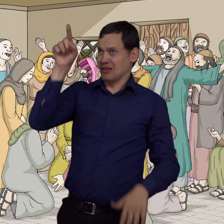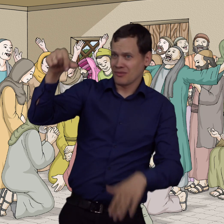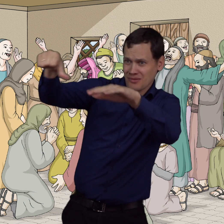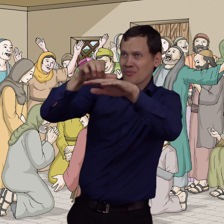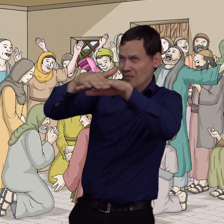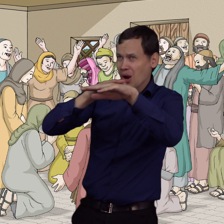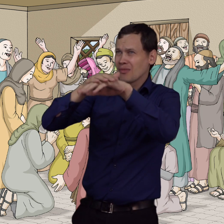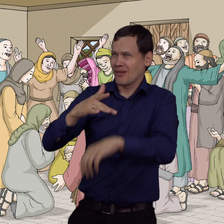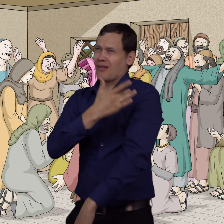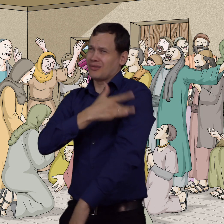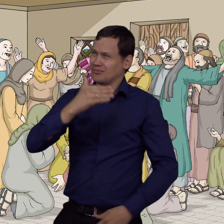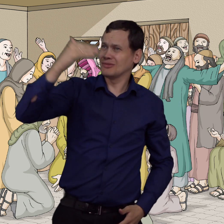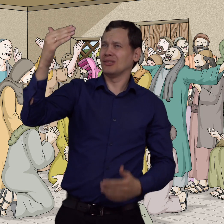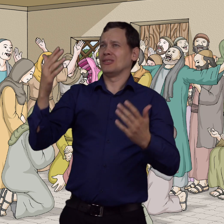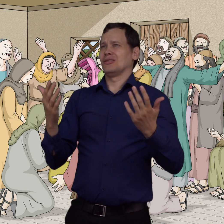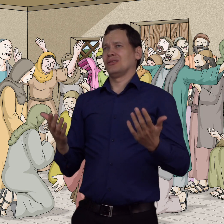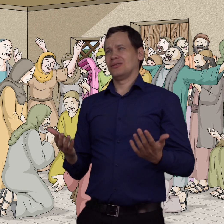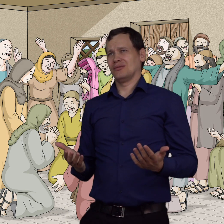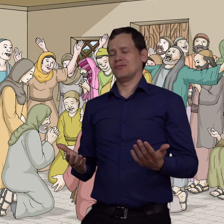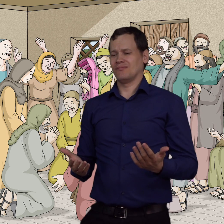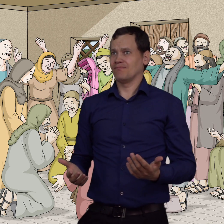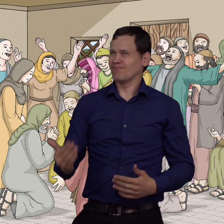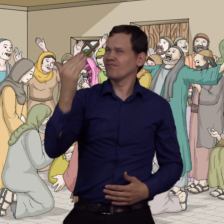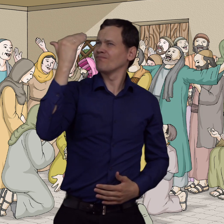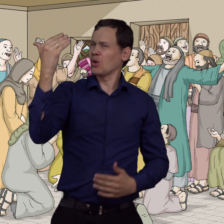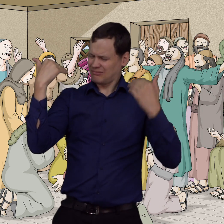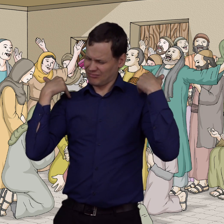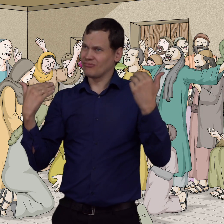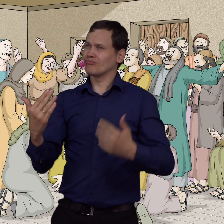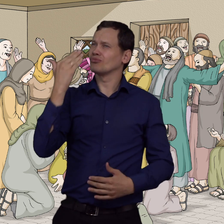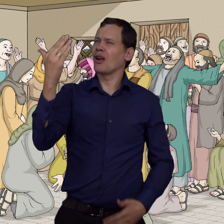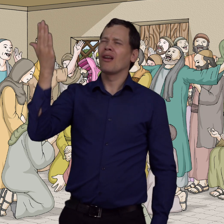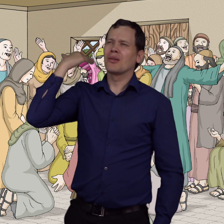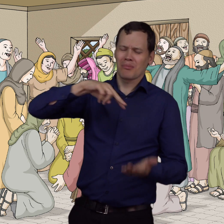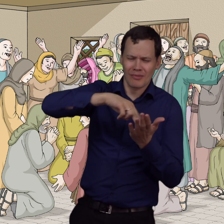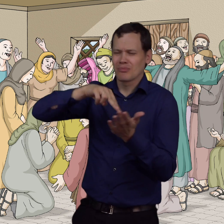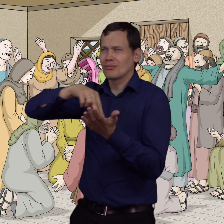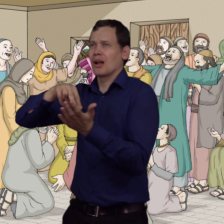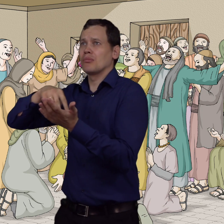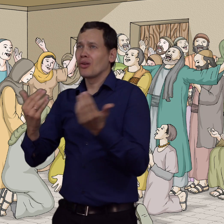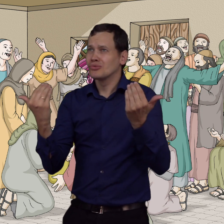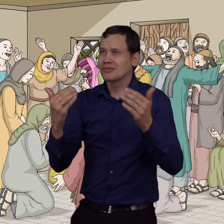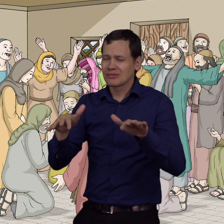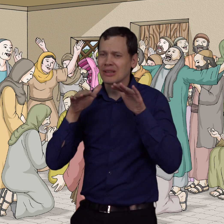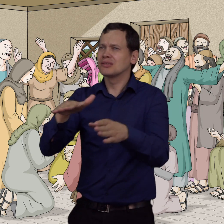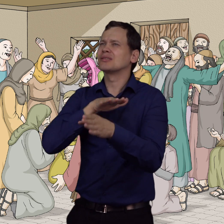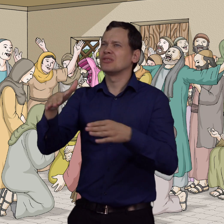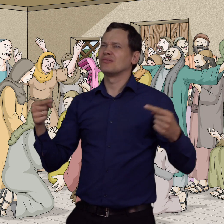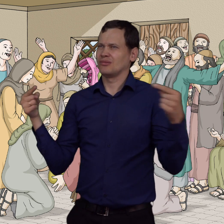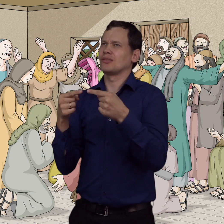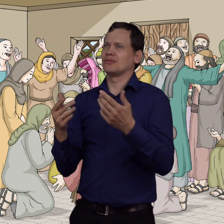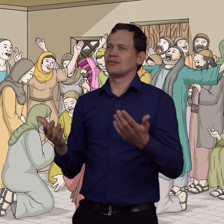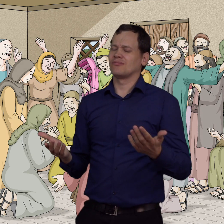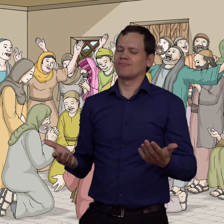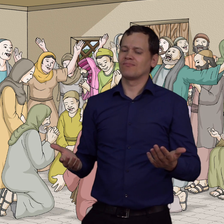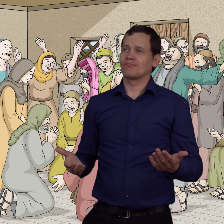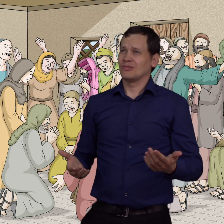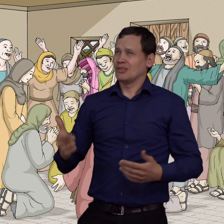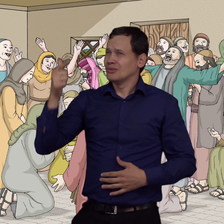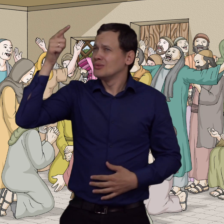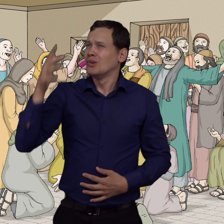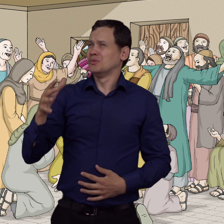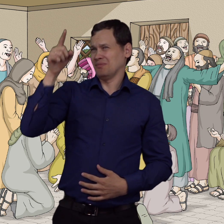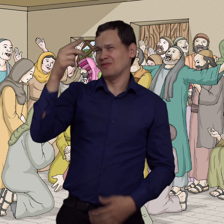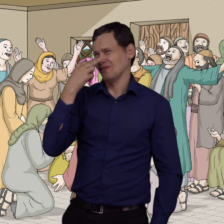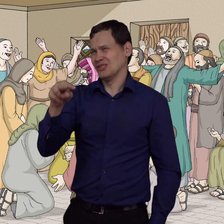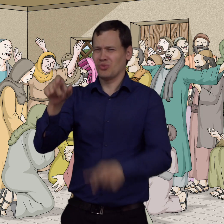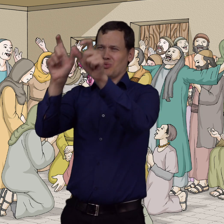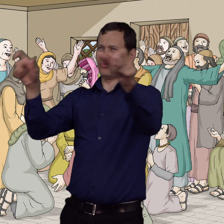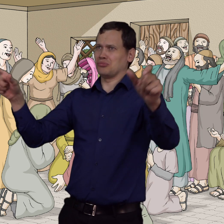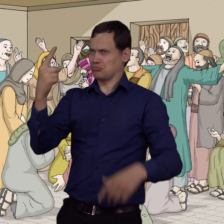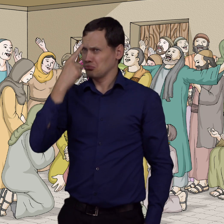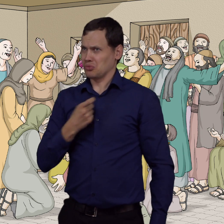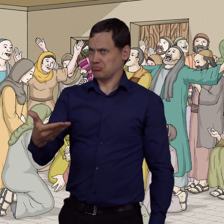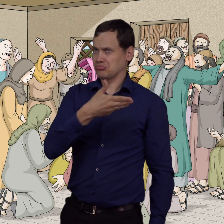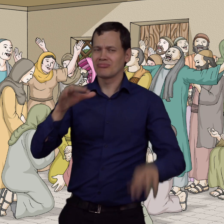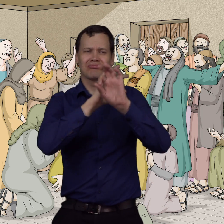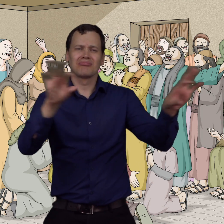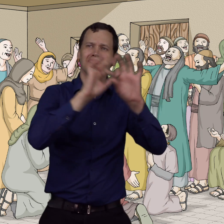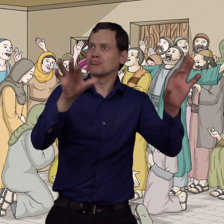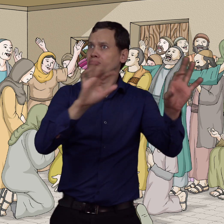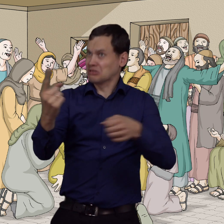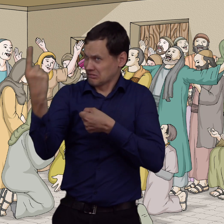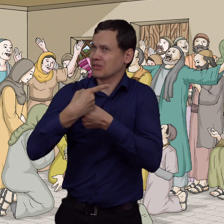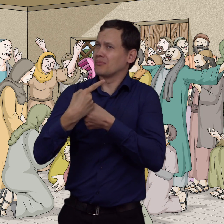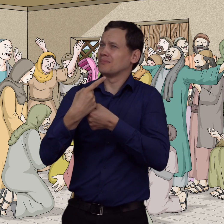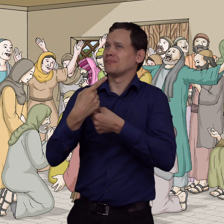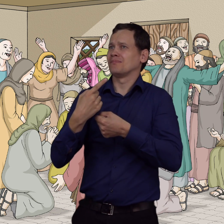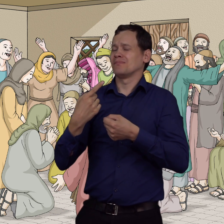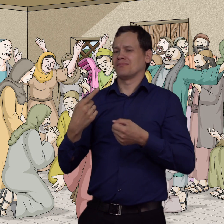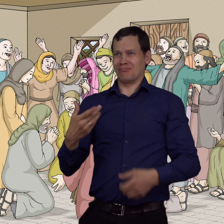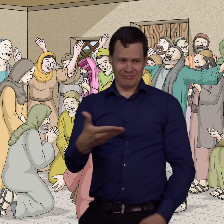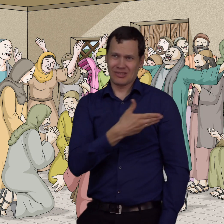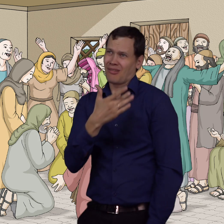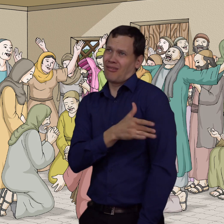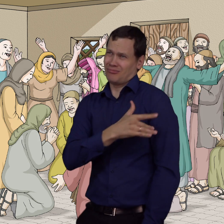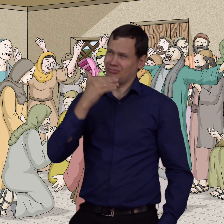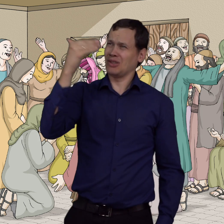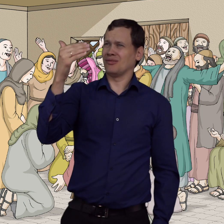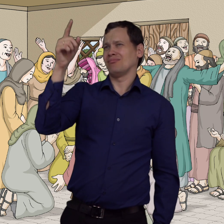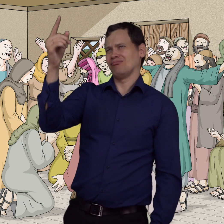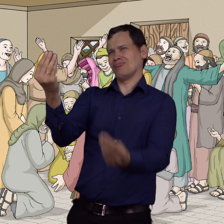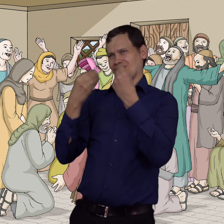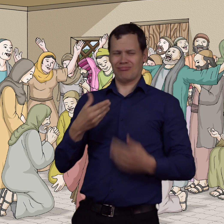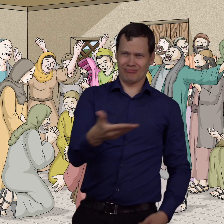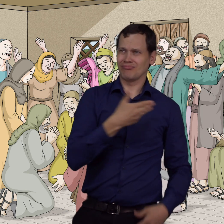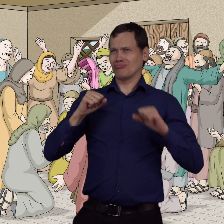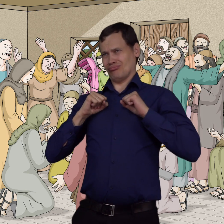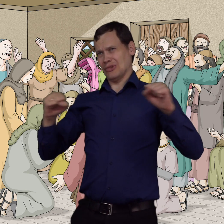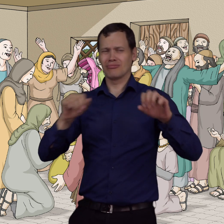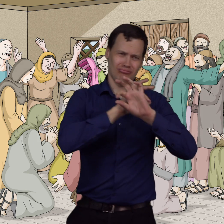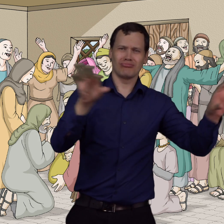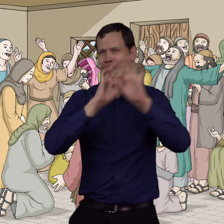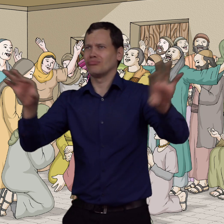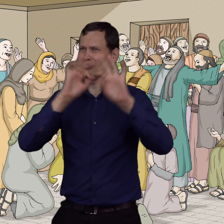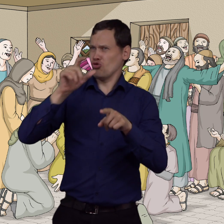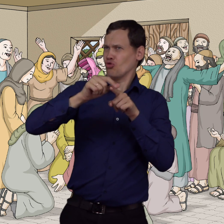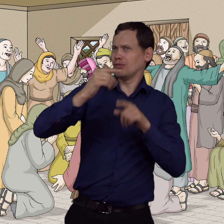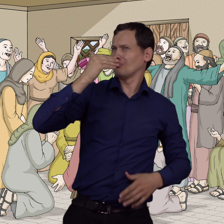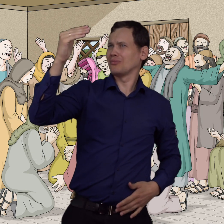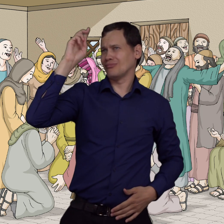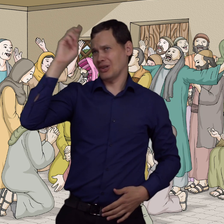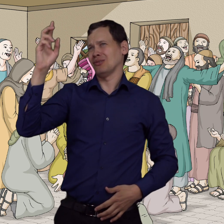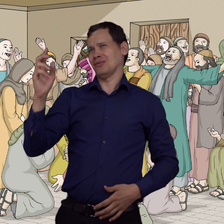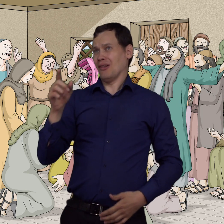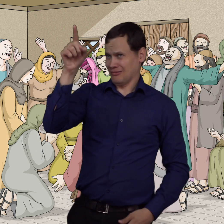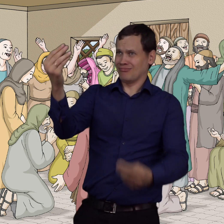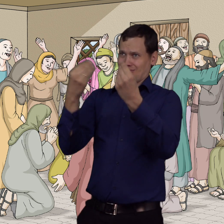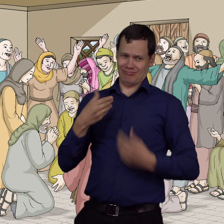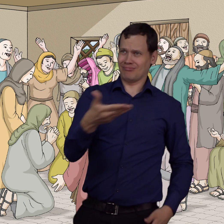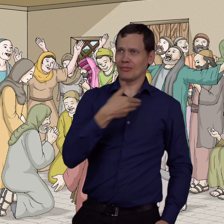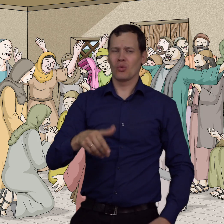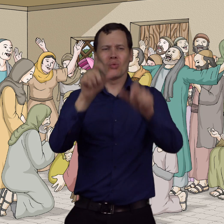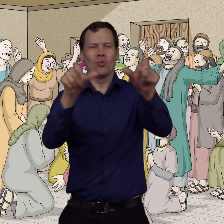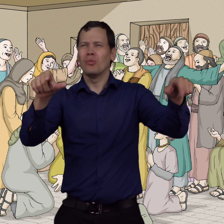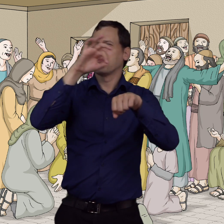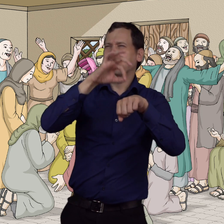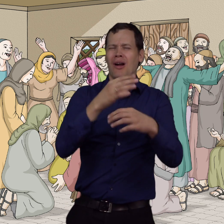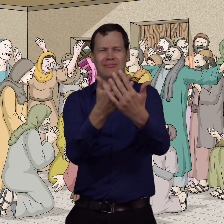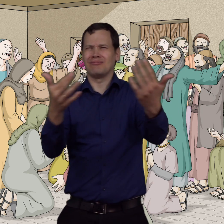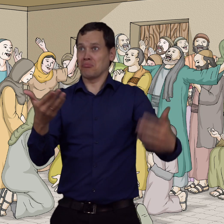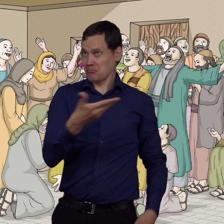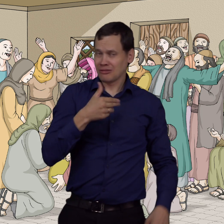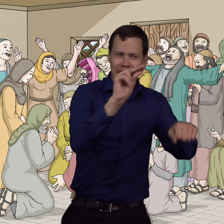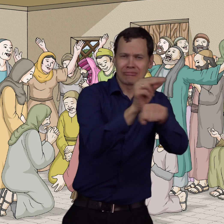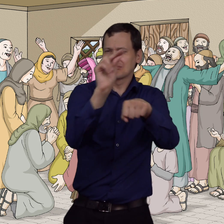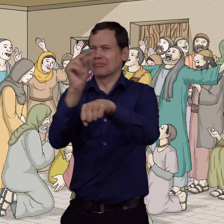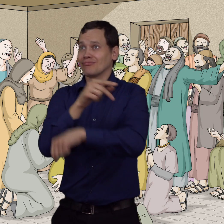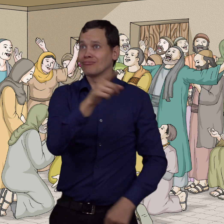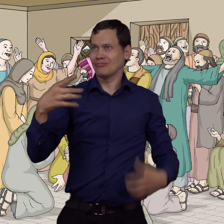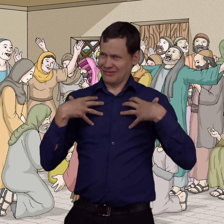In fact, this is the very city where Herod and Pontius Pilate conspired with the Gentiles and the people of Israel against Your holy servant Jesus, whom You anointed. They carried out what Your hand and will had decided beforehand would happen.